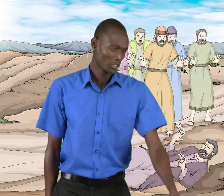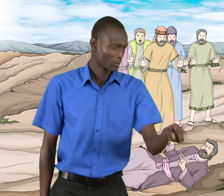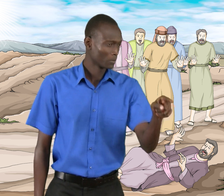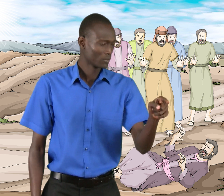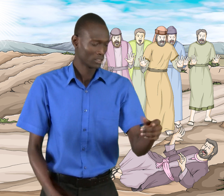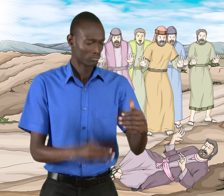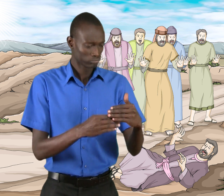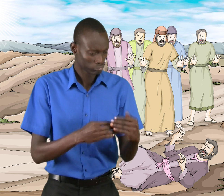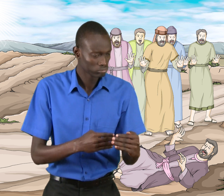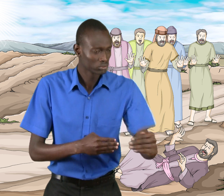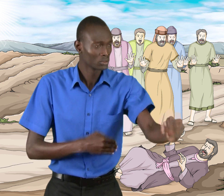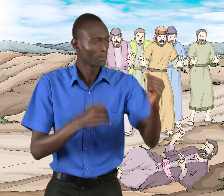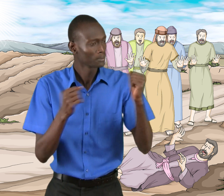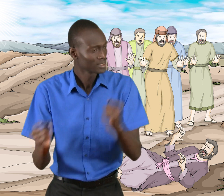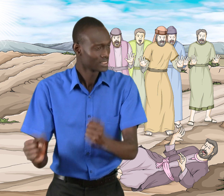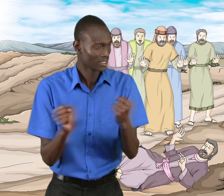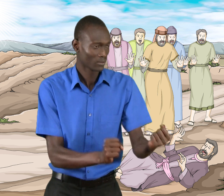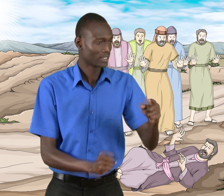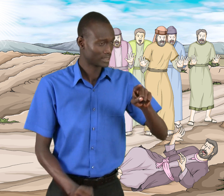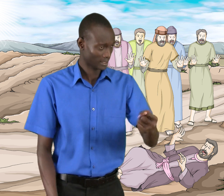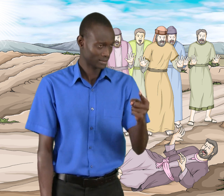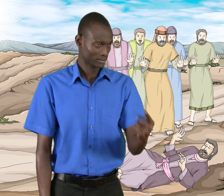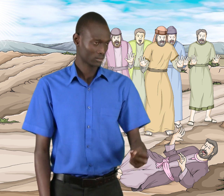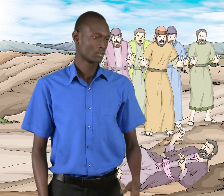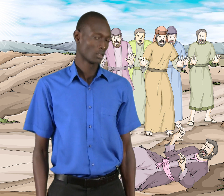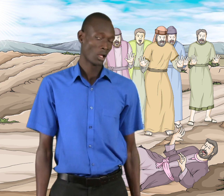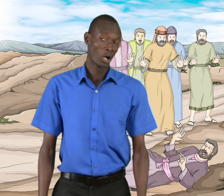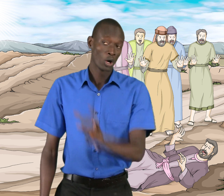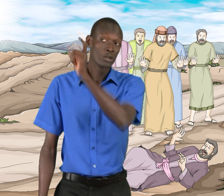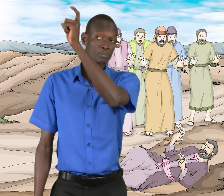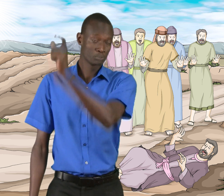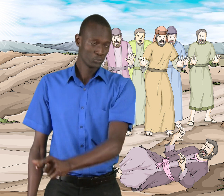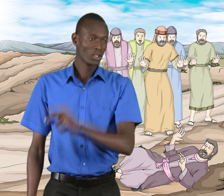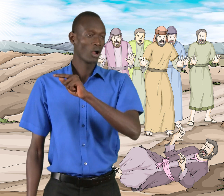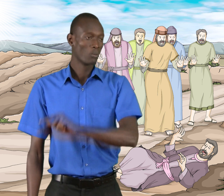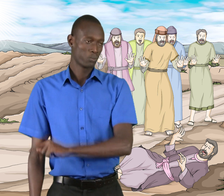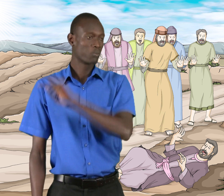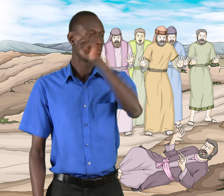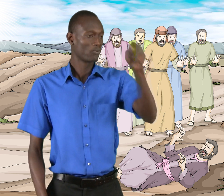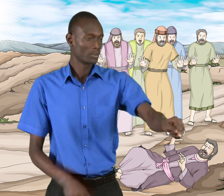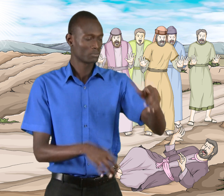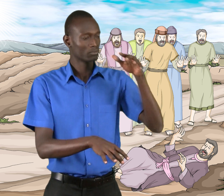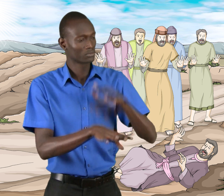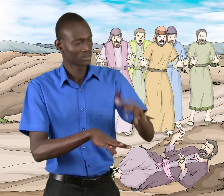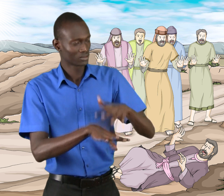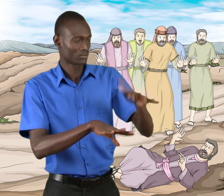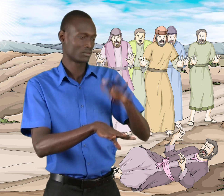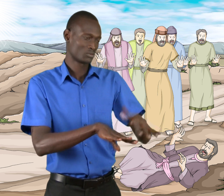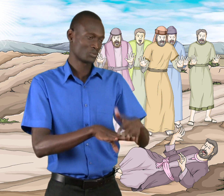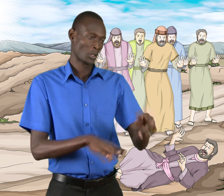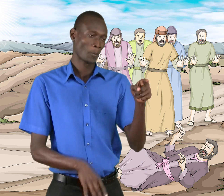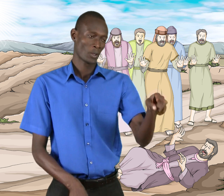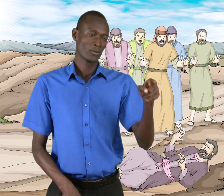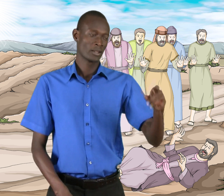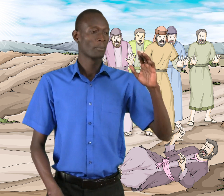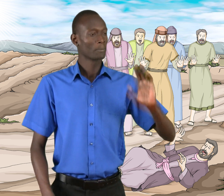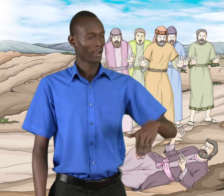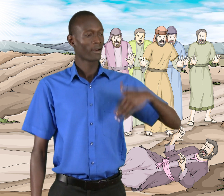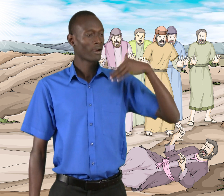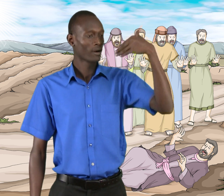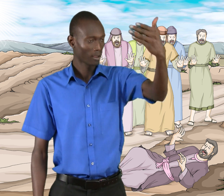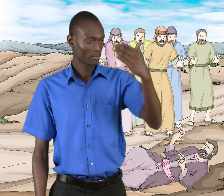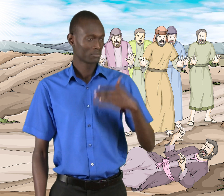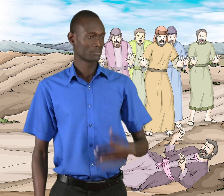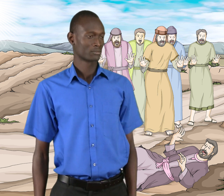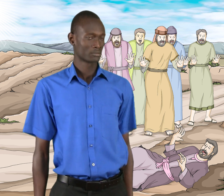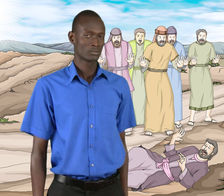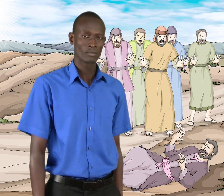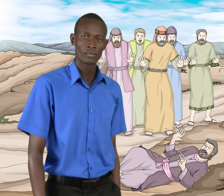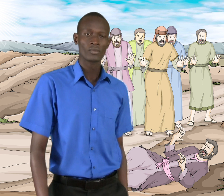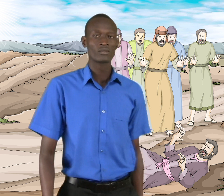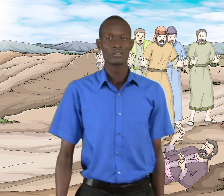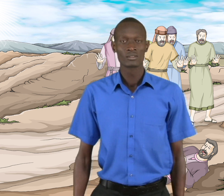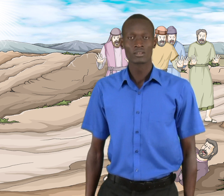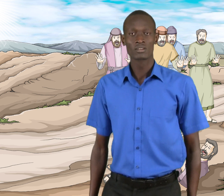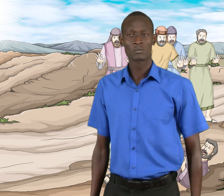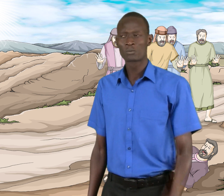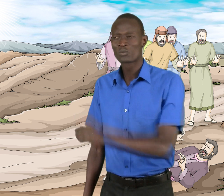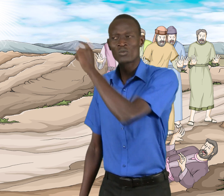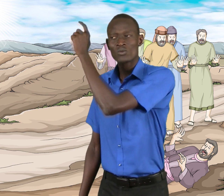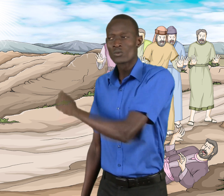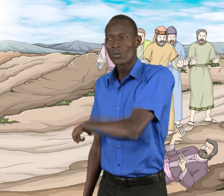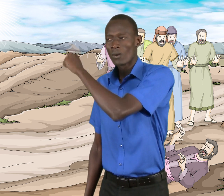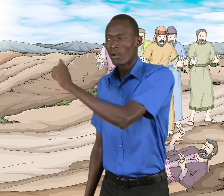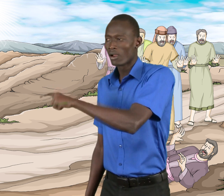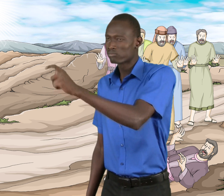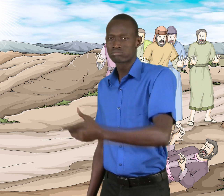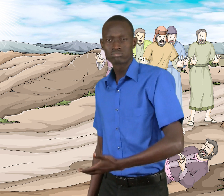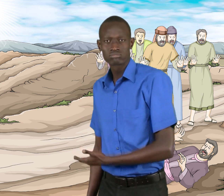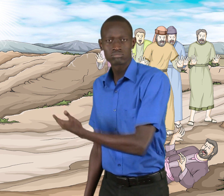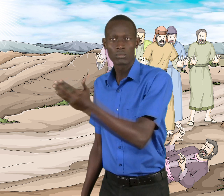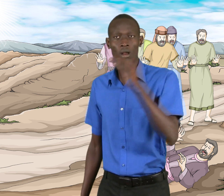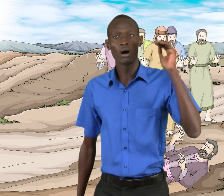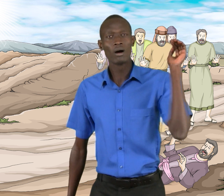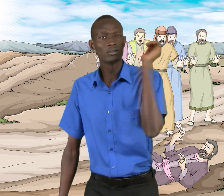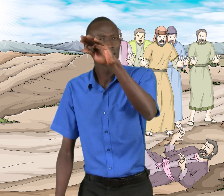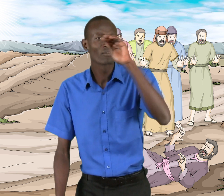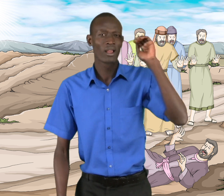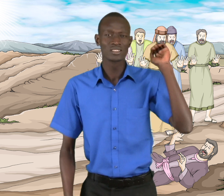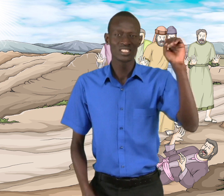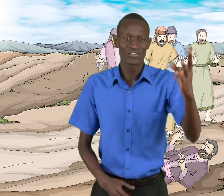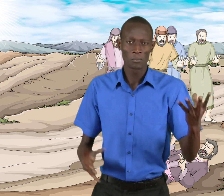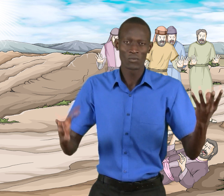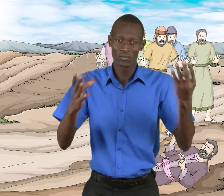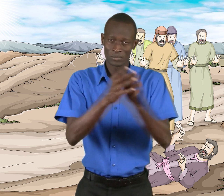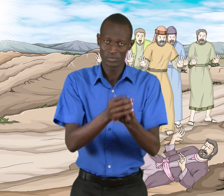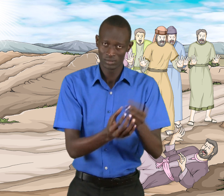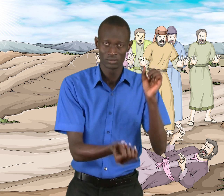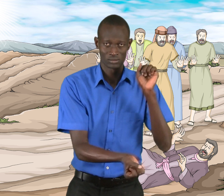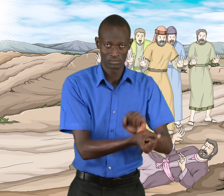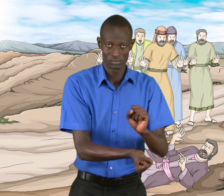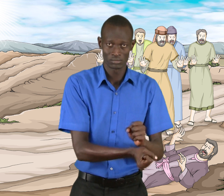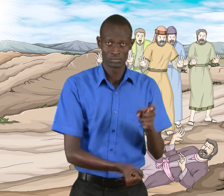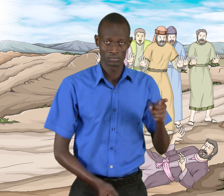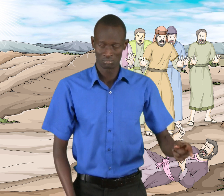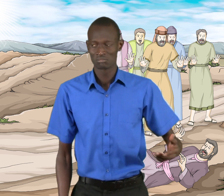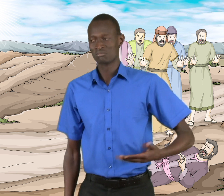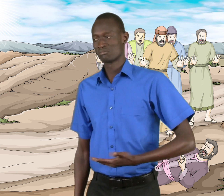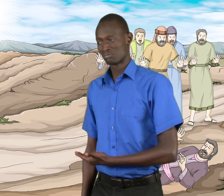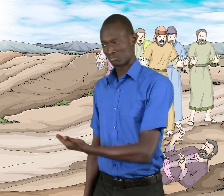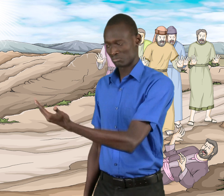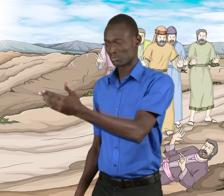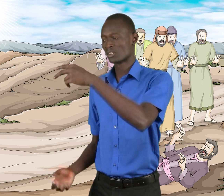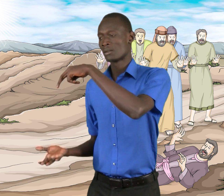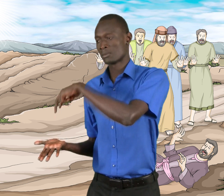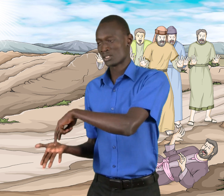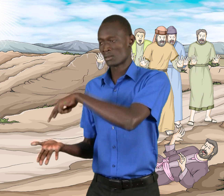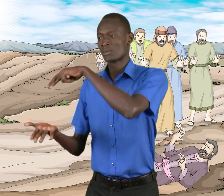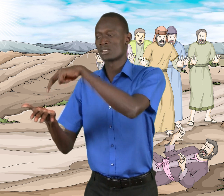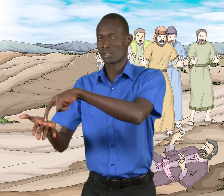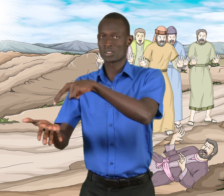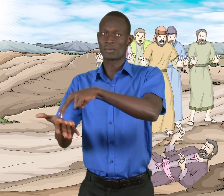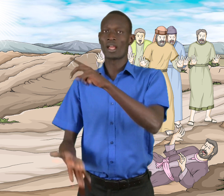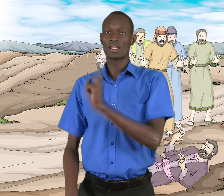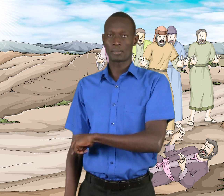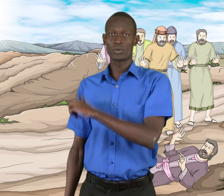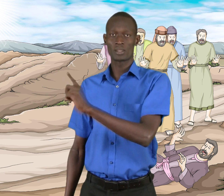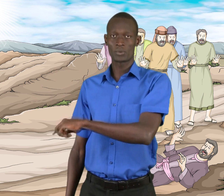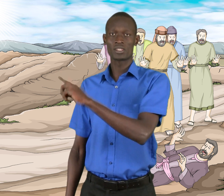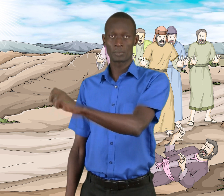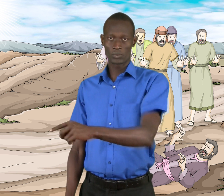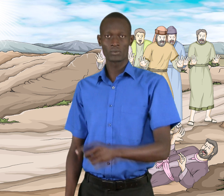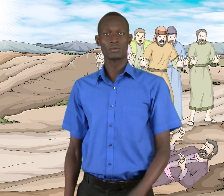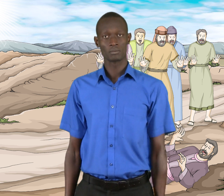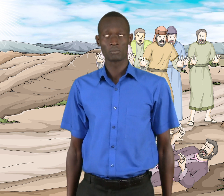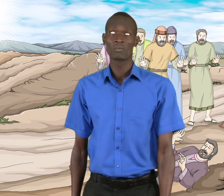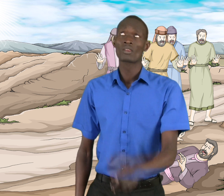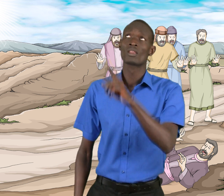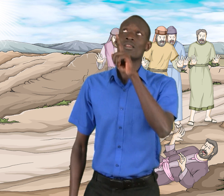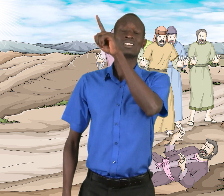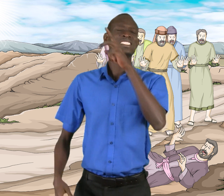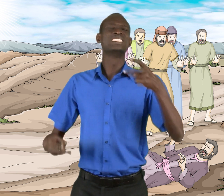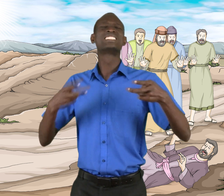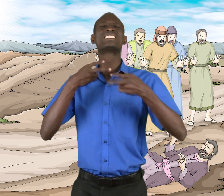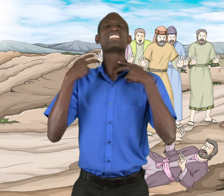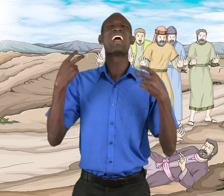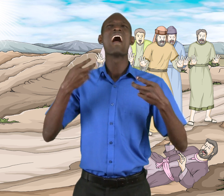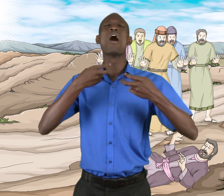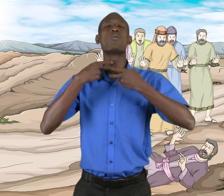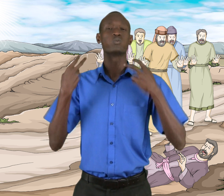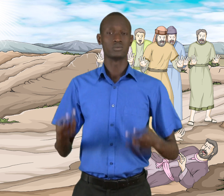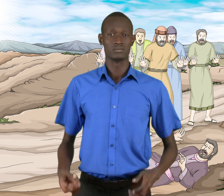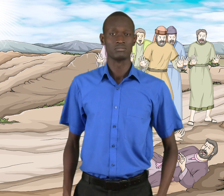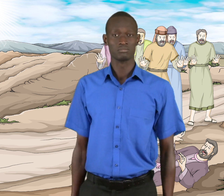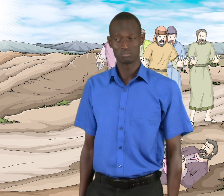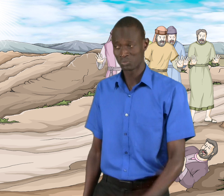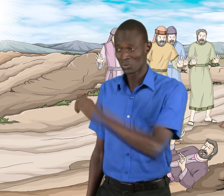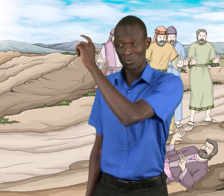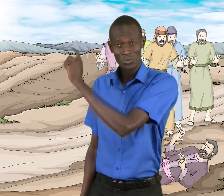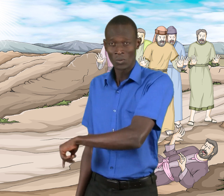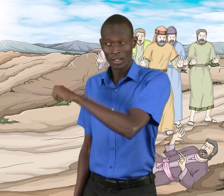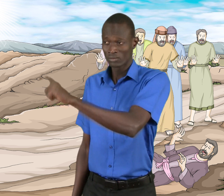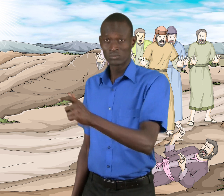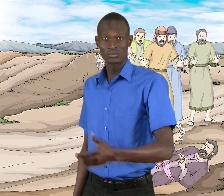“Now get up and go into the city, and you will be told what you must do.”